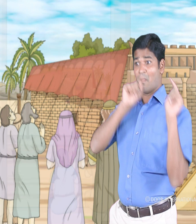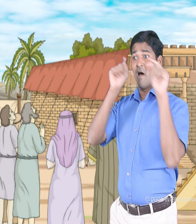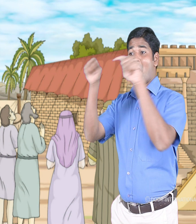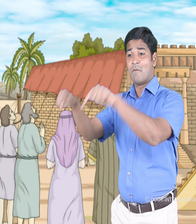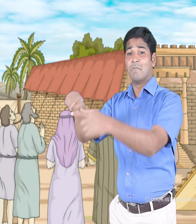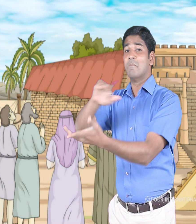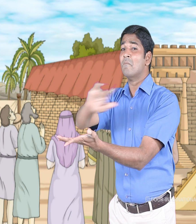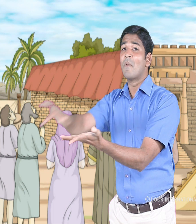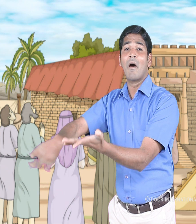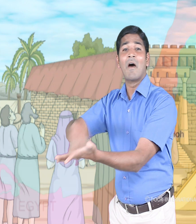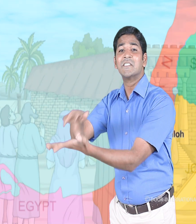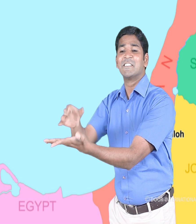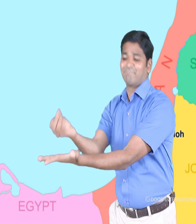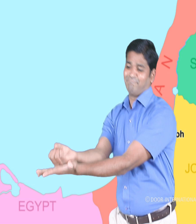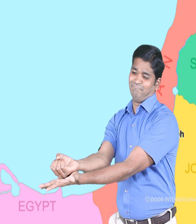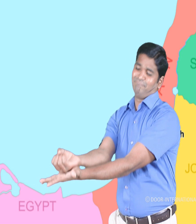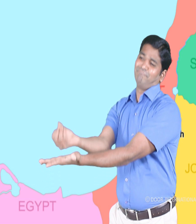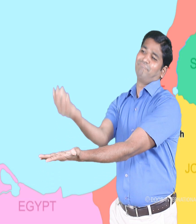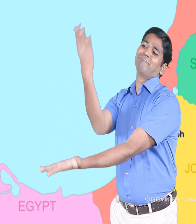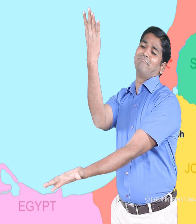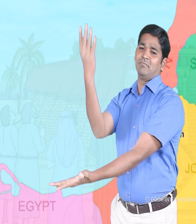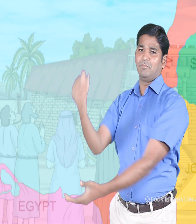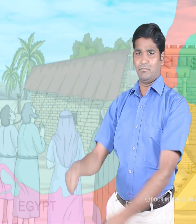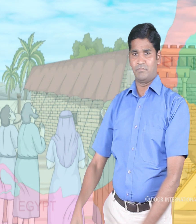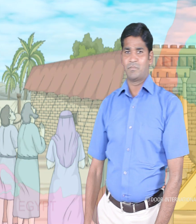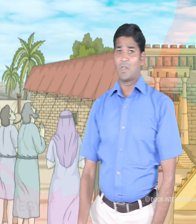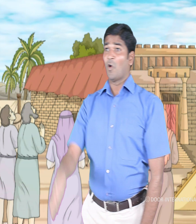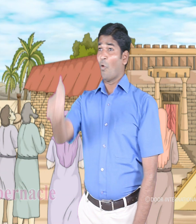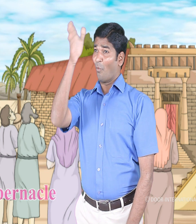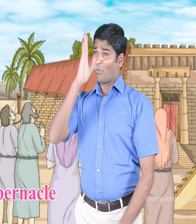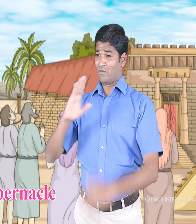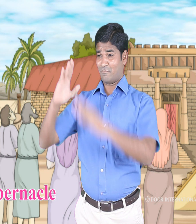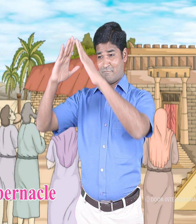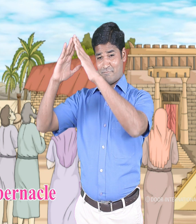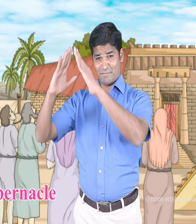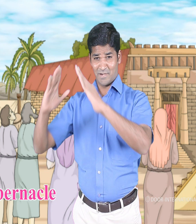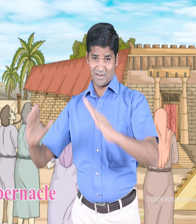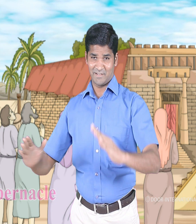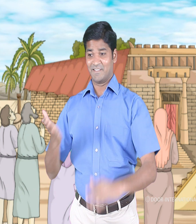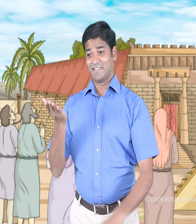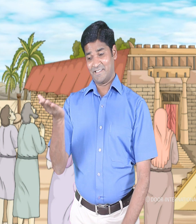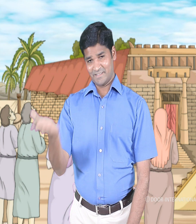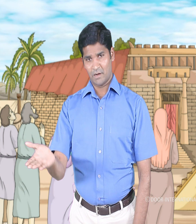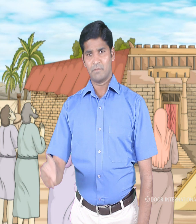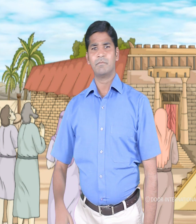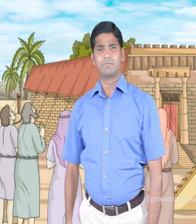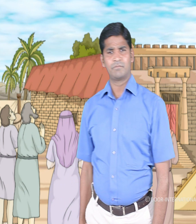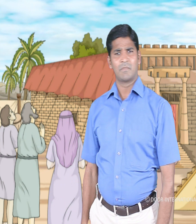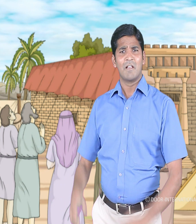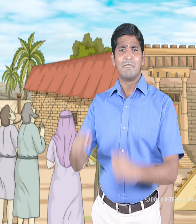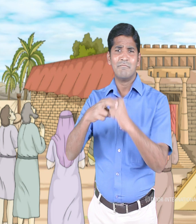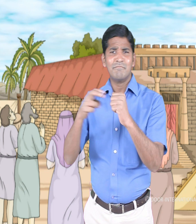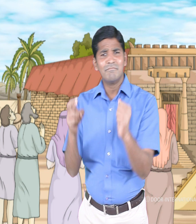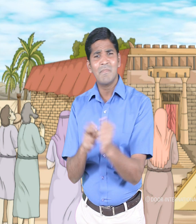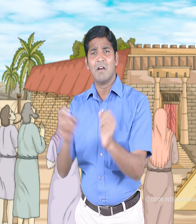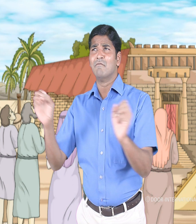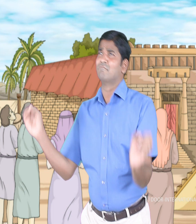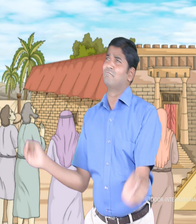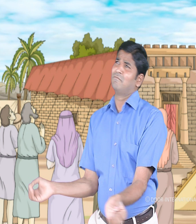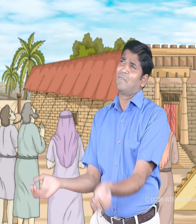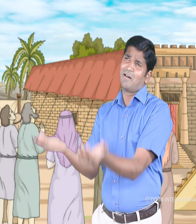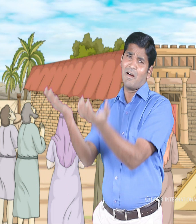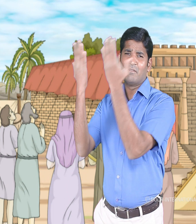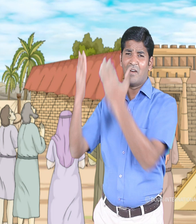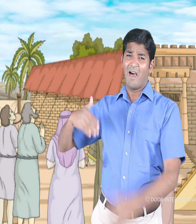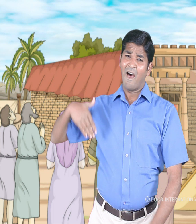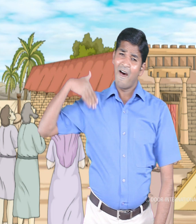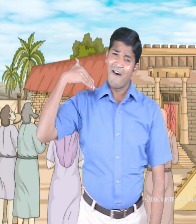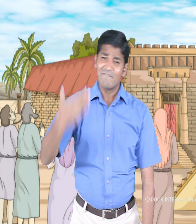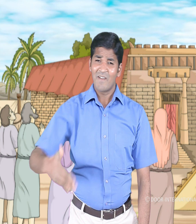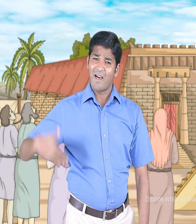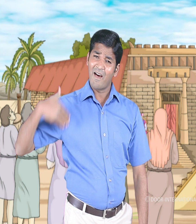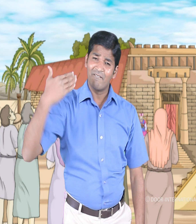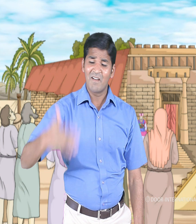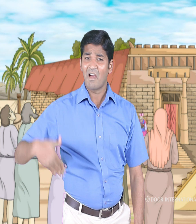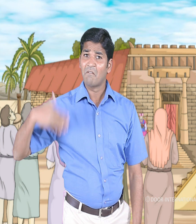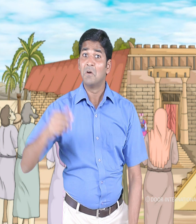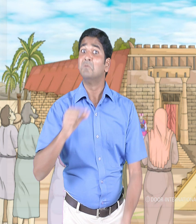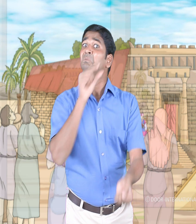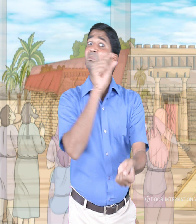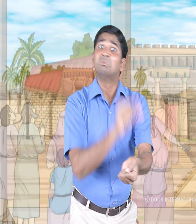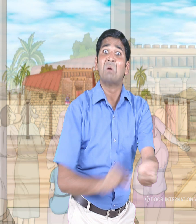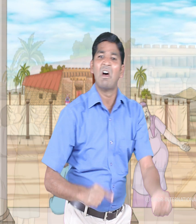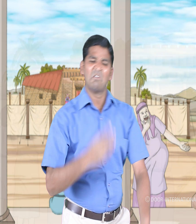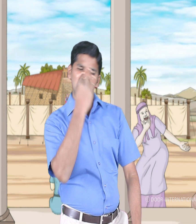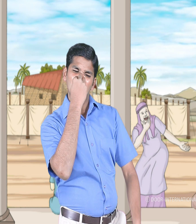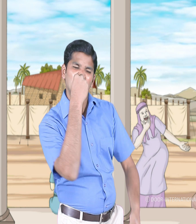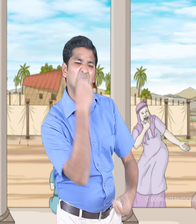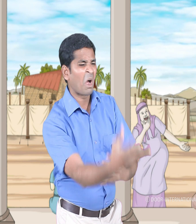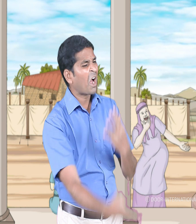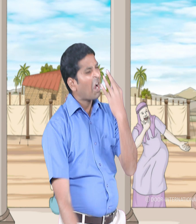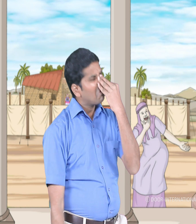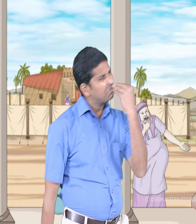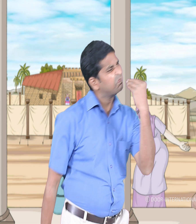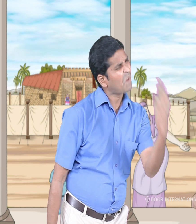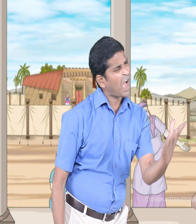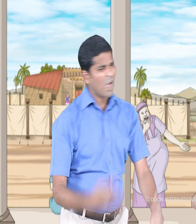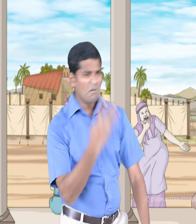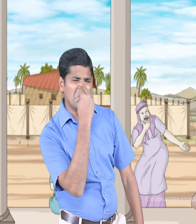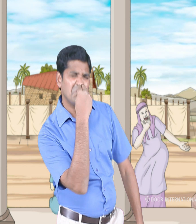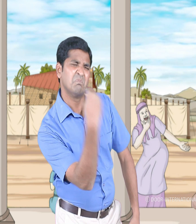And this went on year after year.